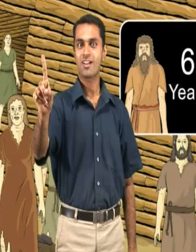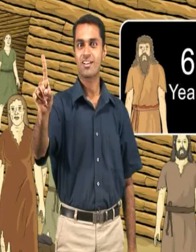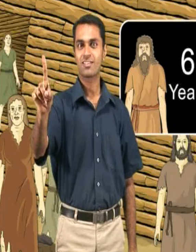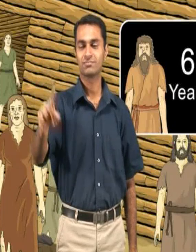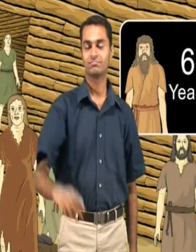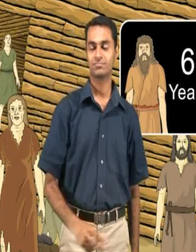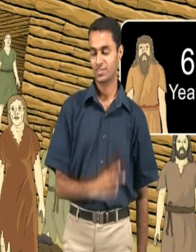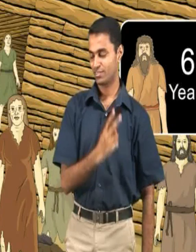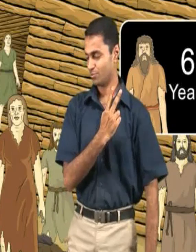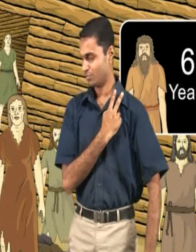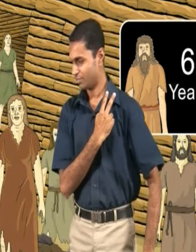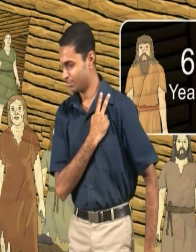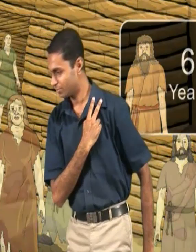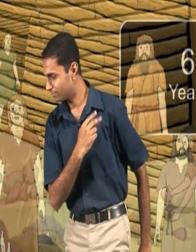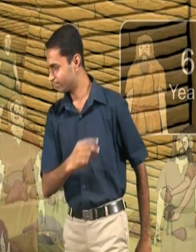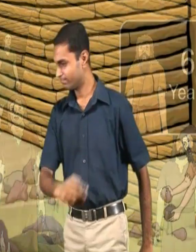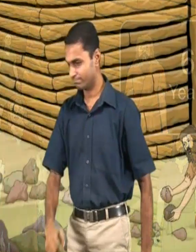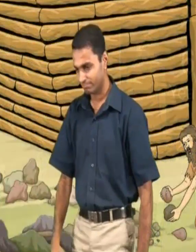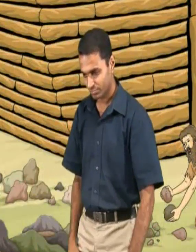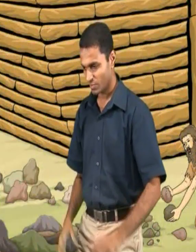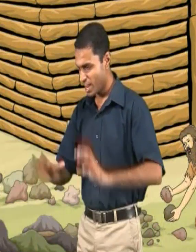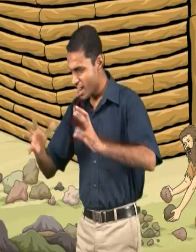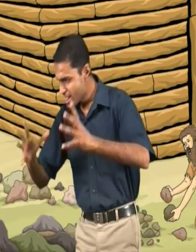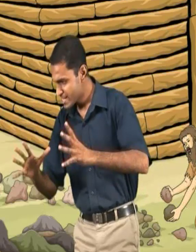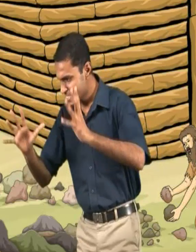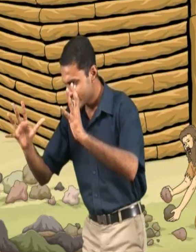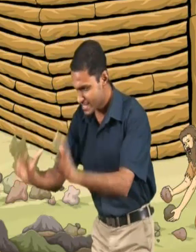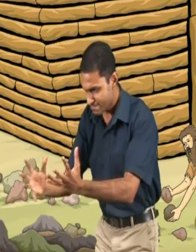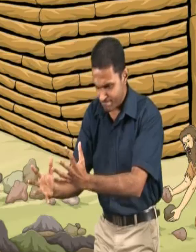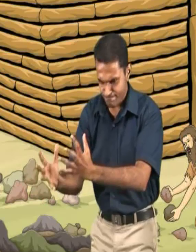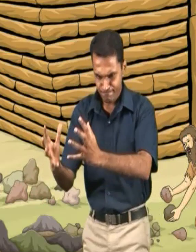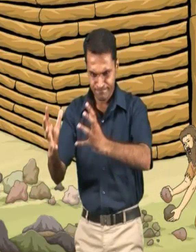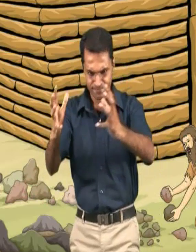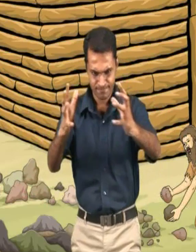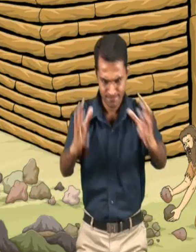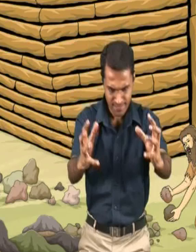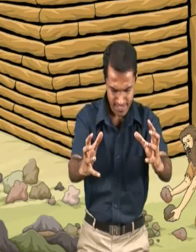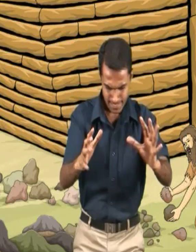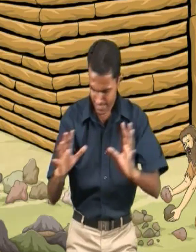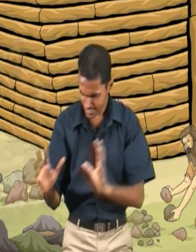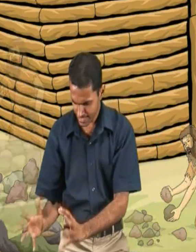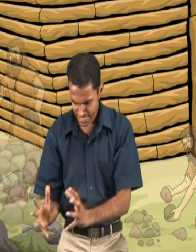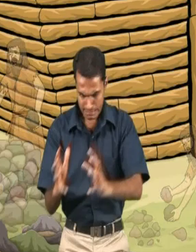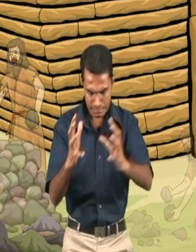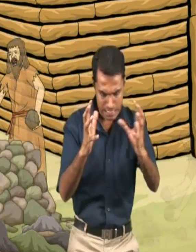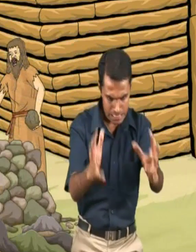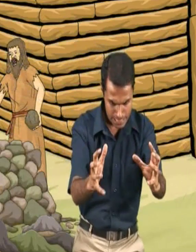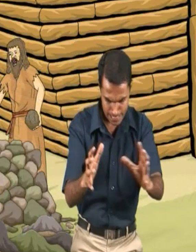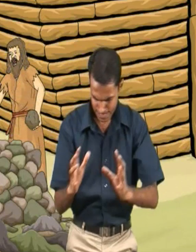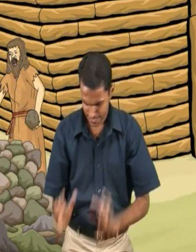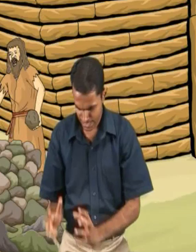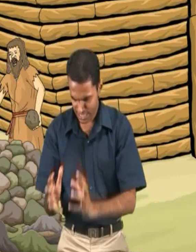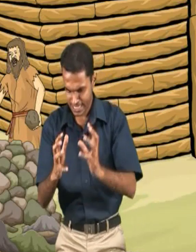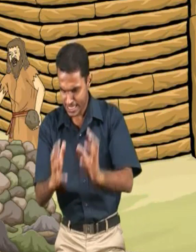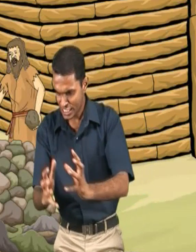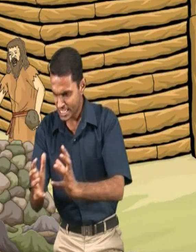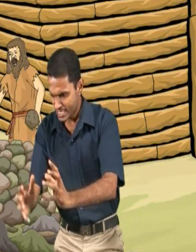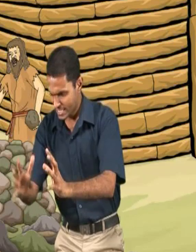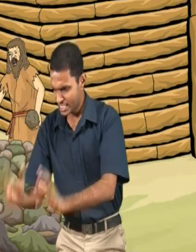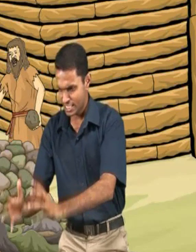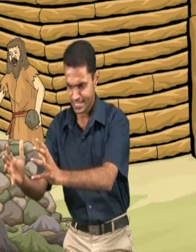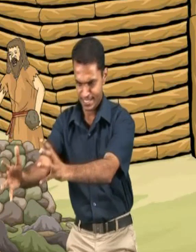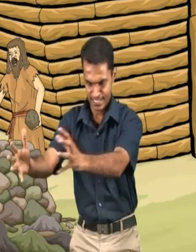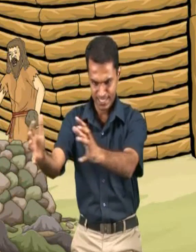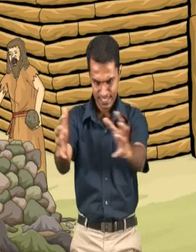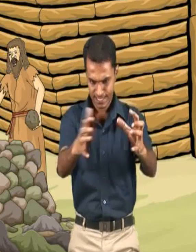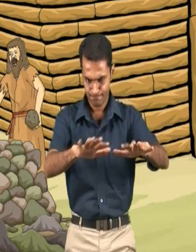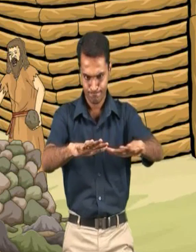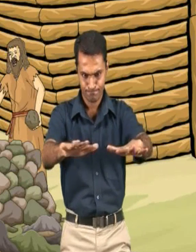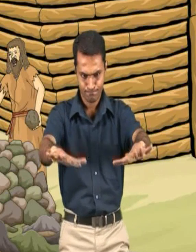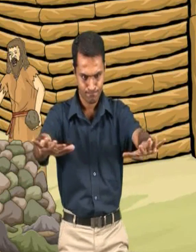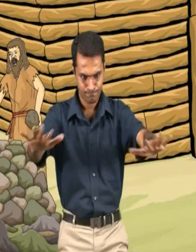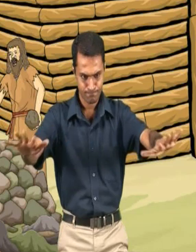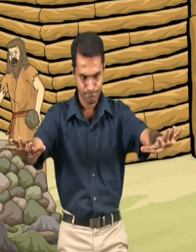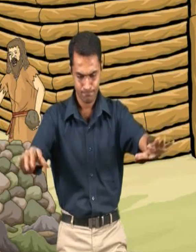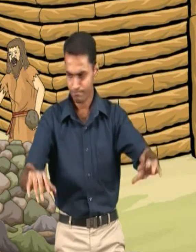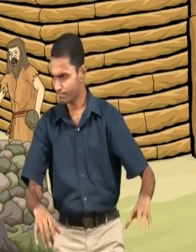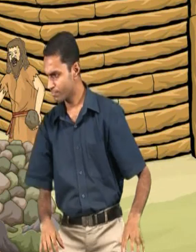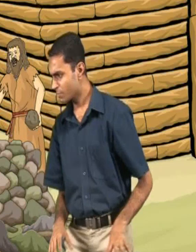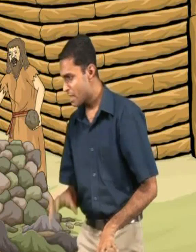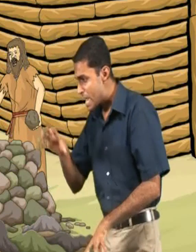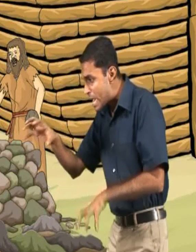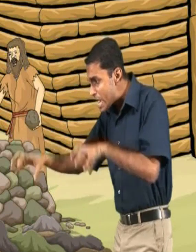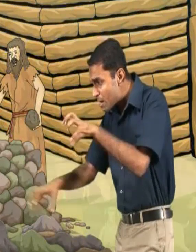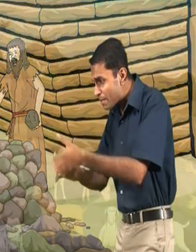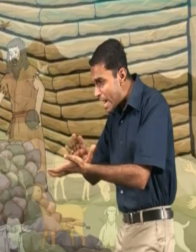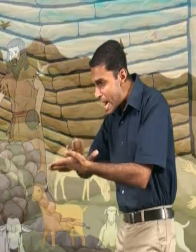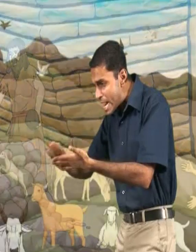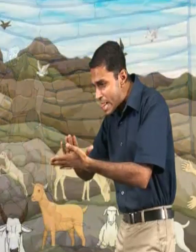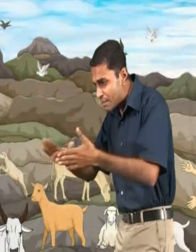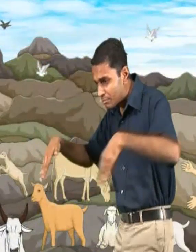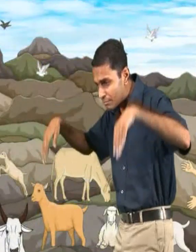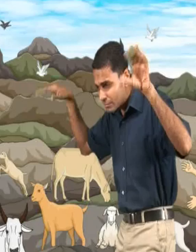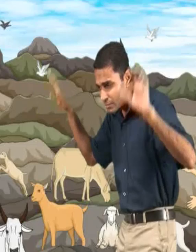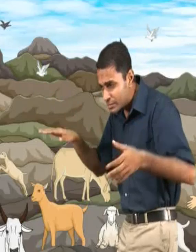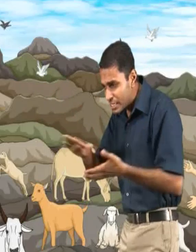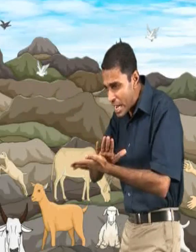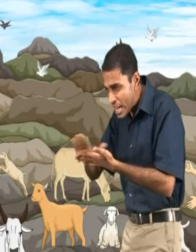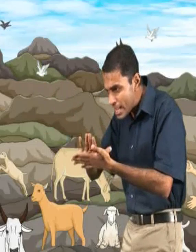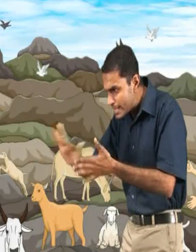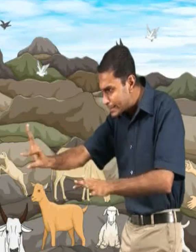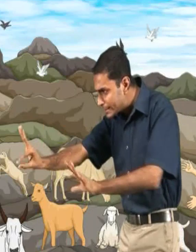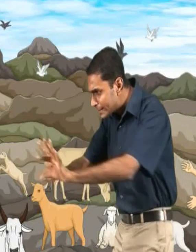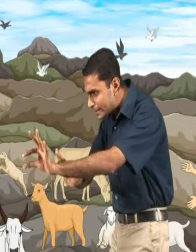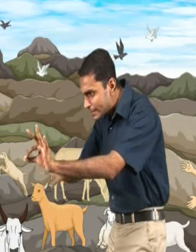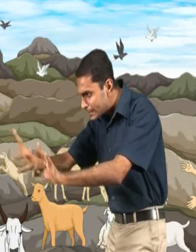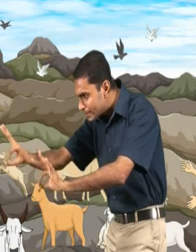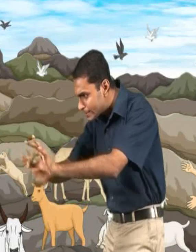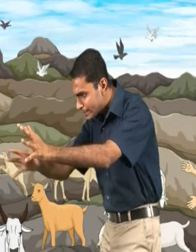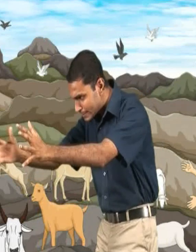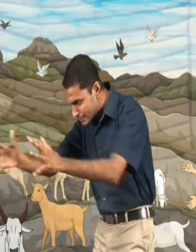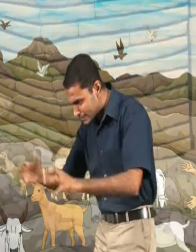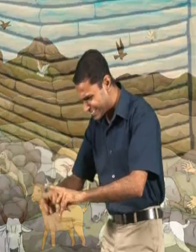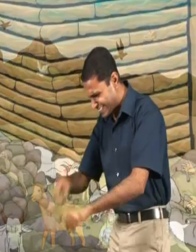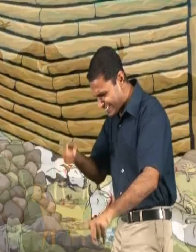Then Noah built an altar to the LORD.